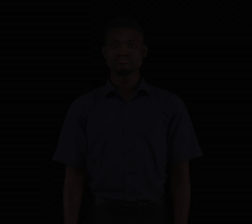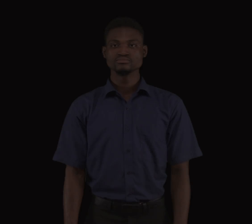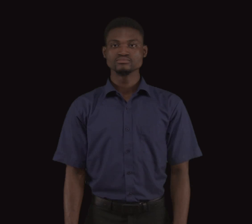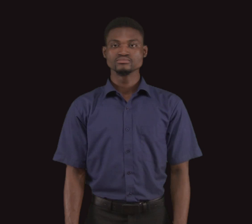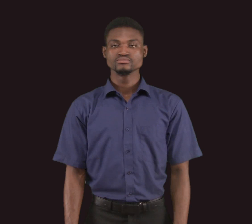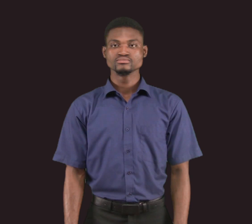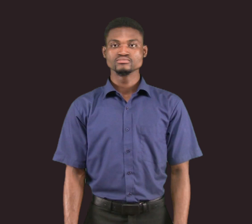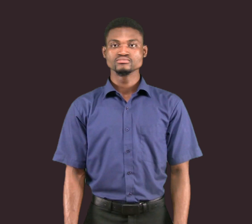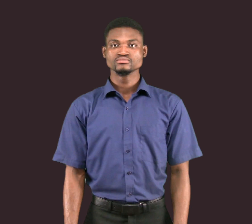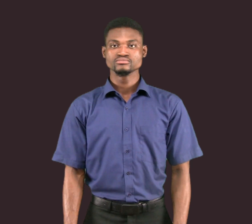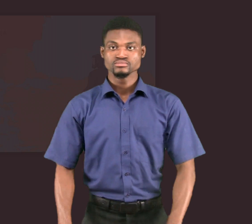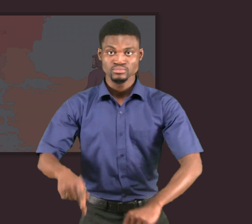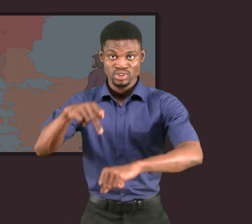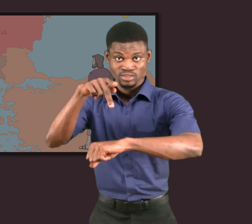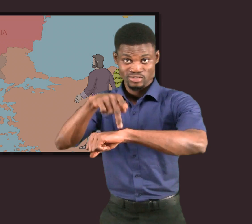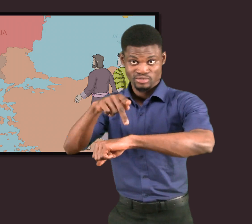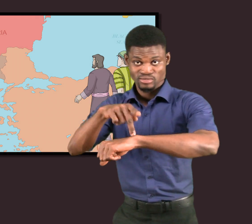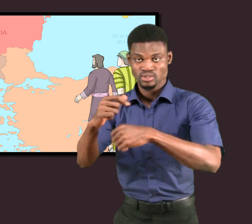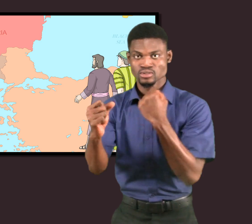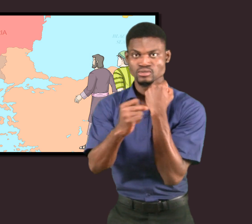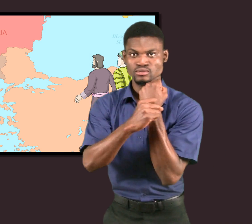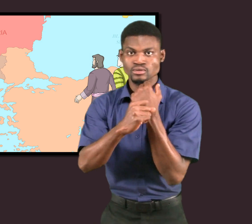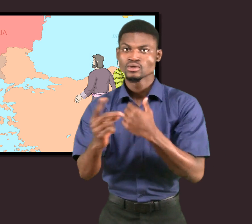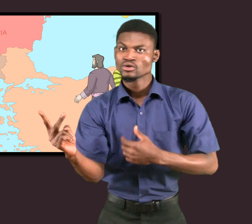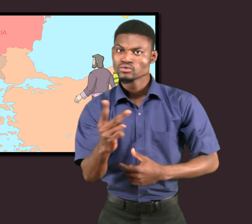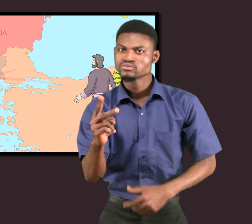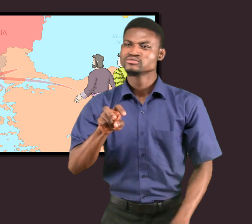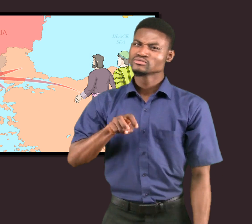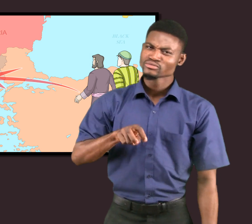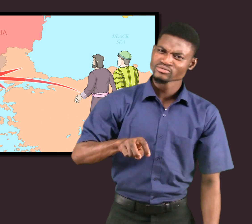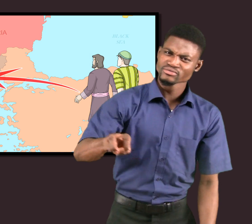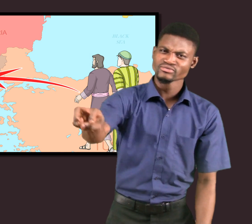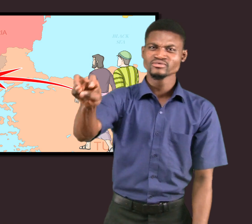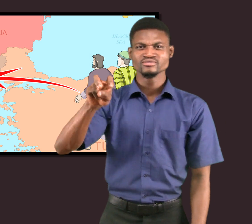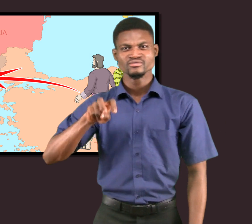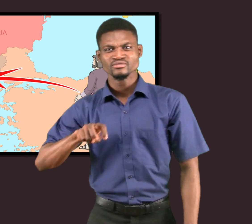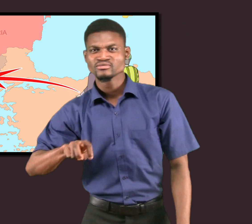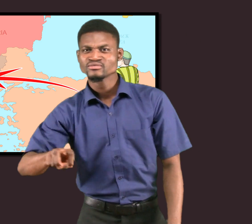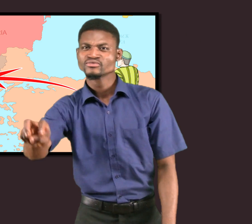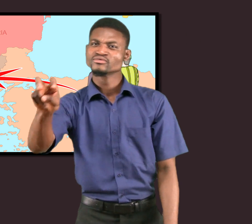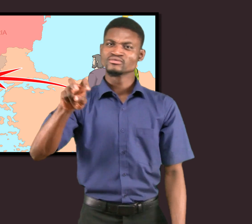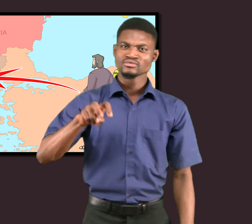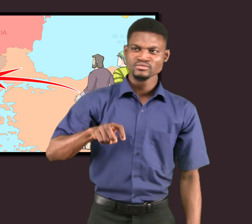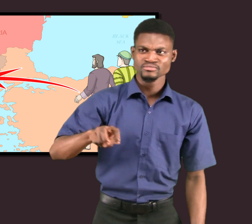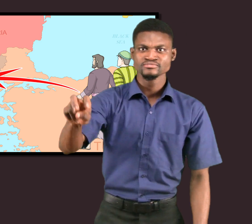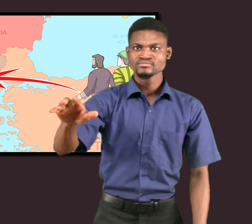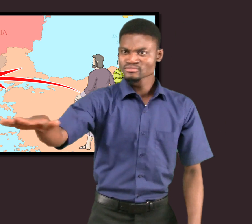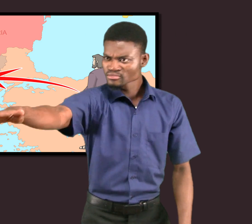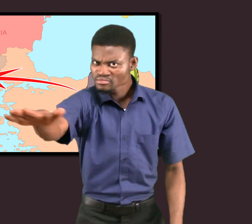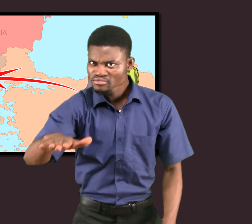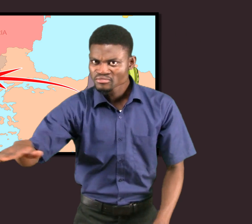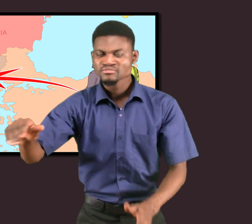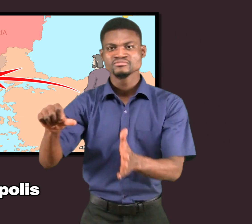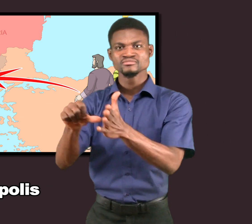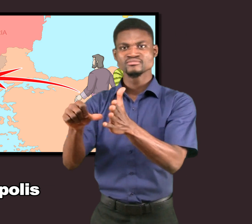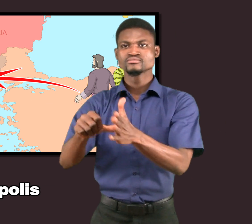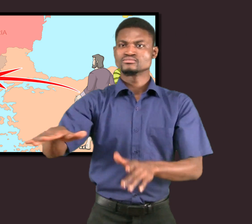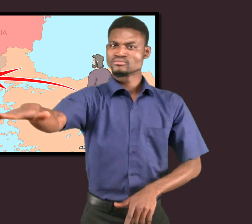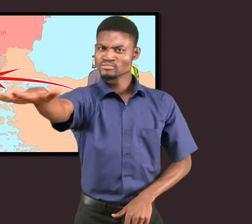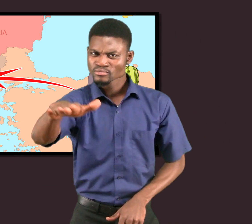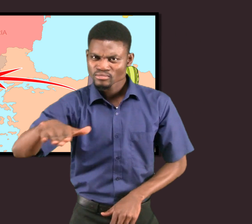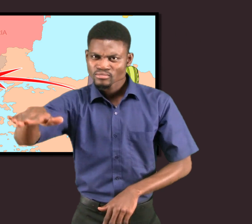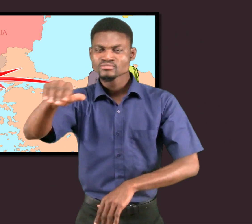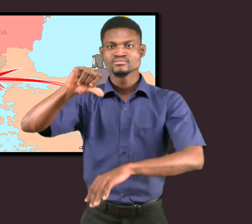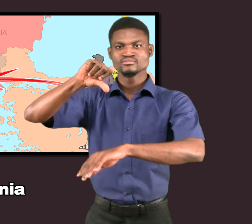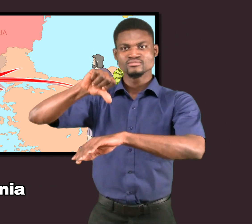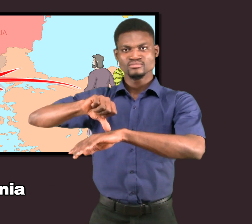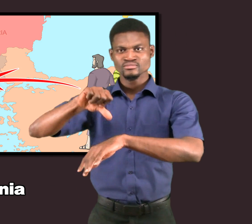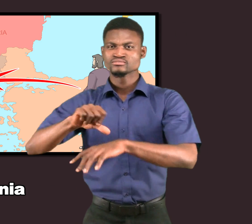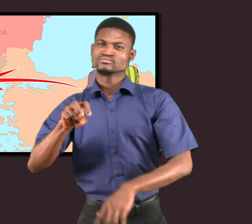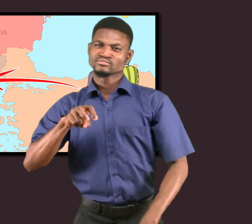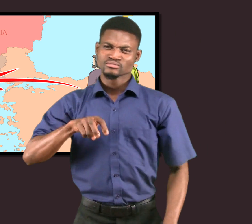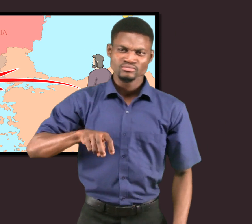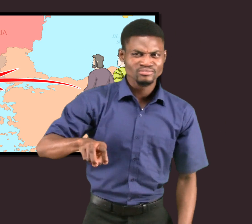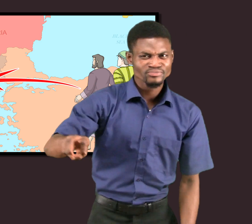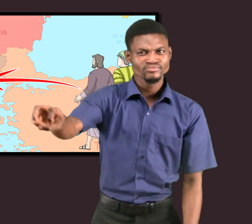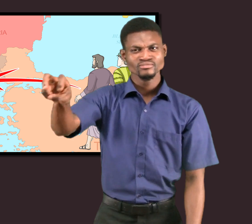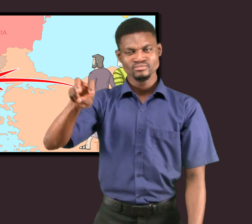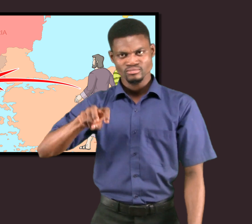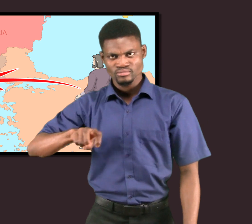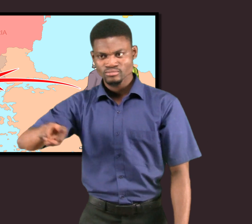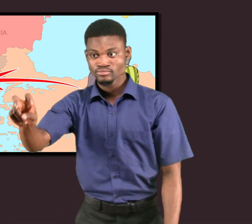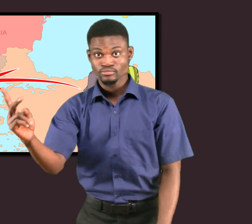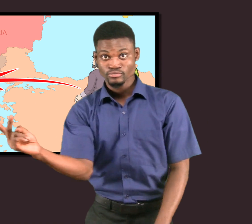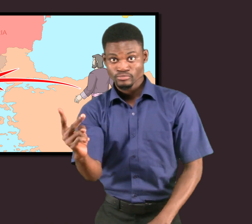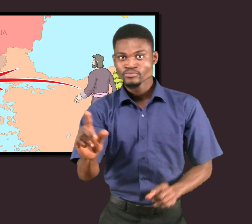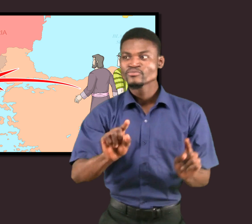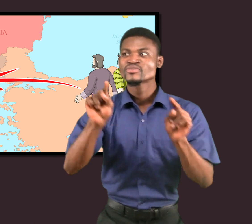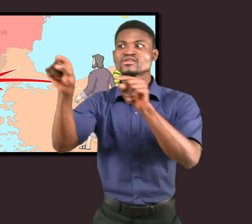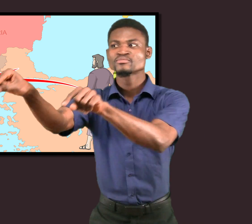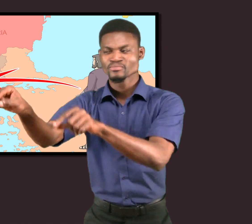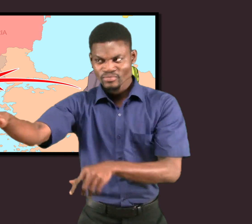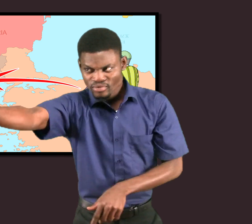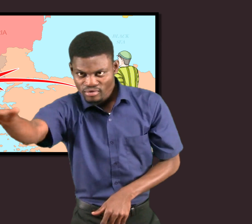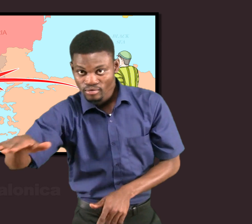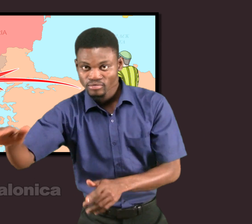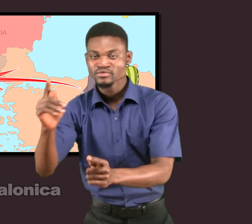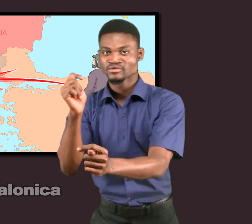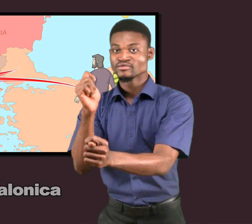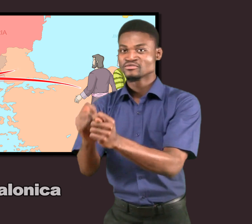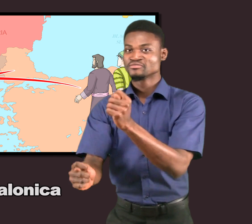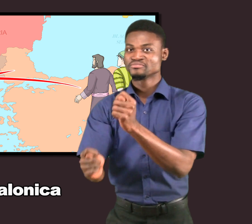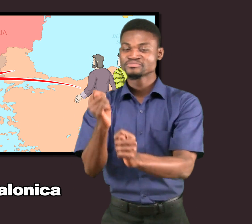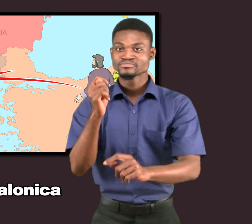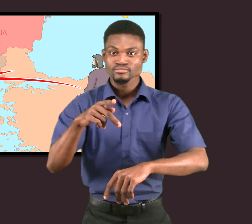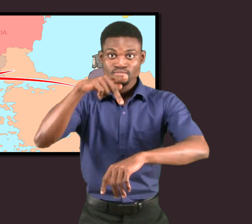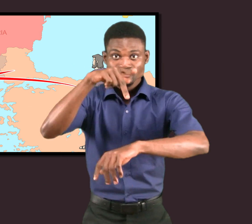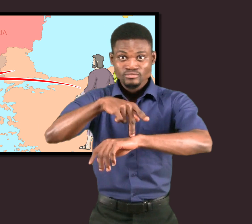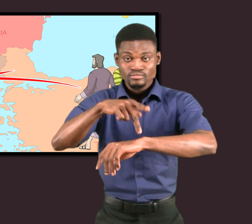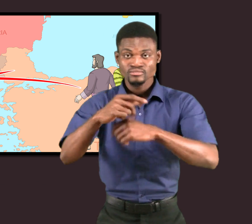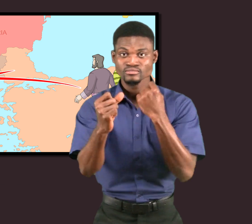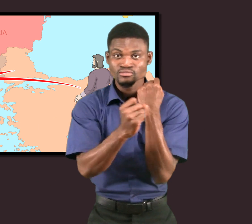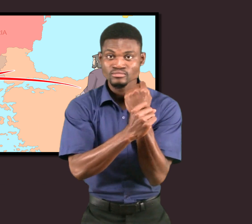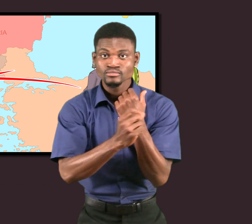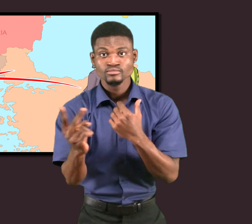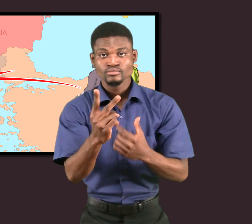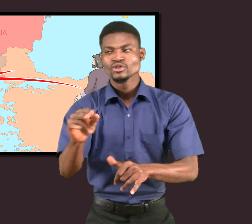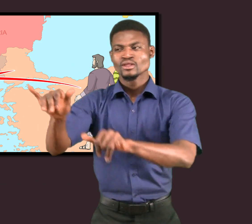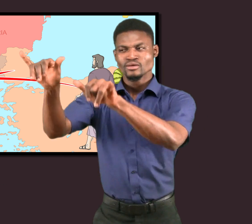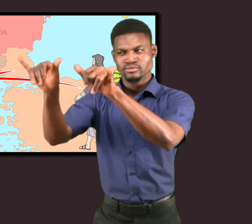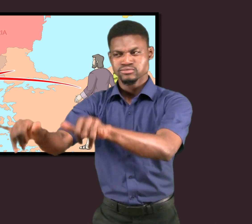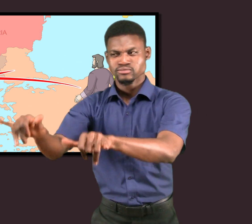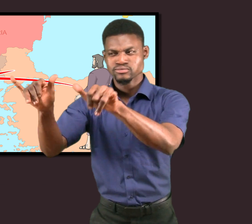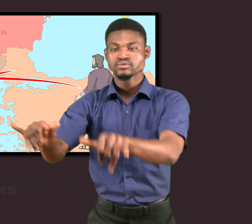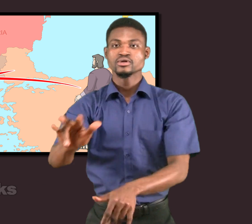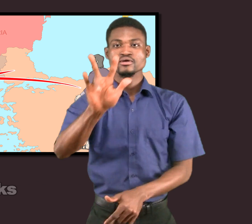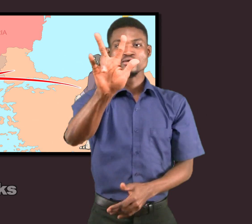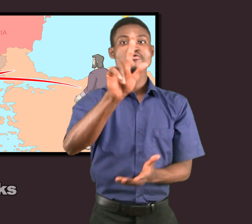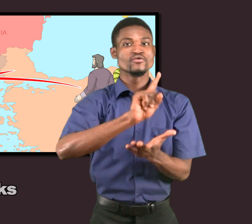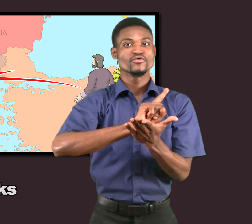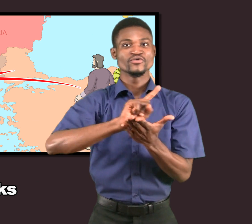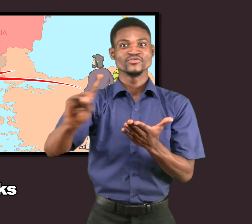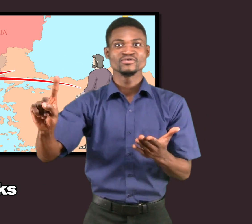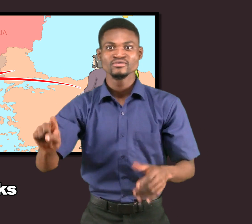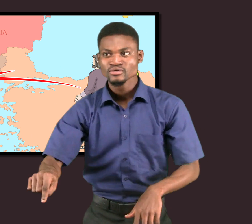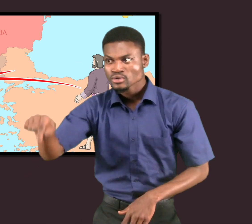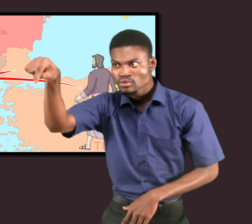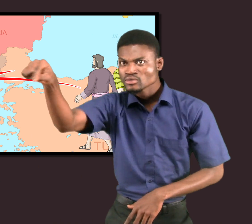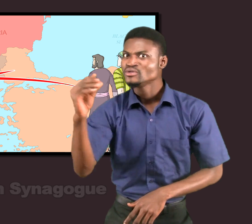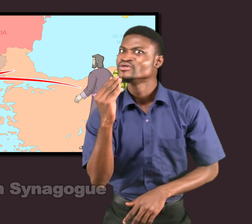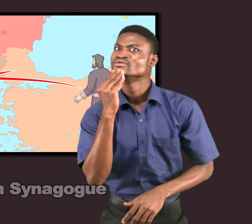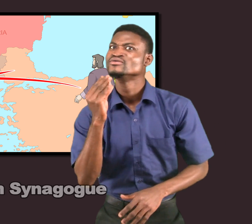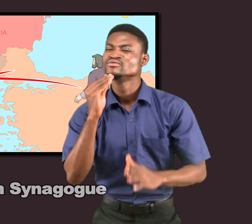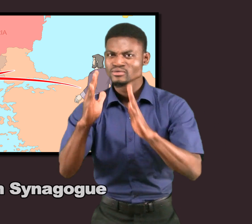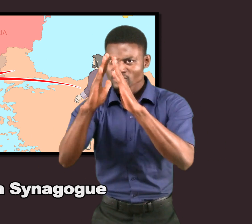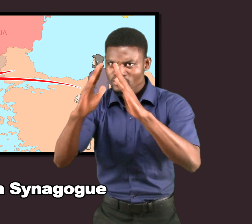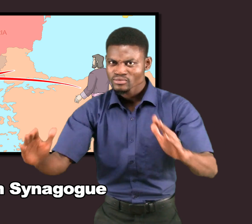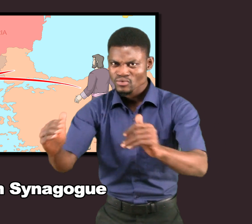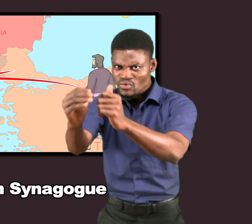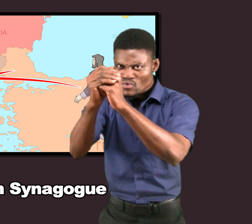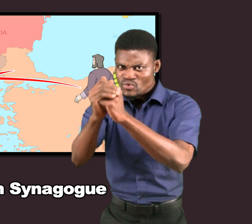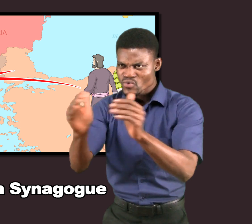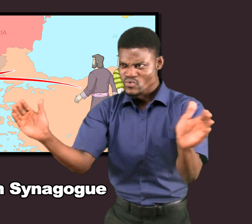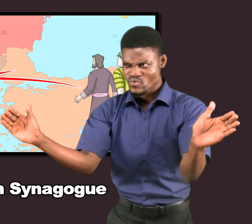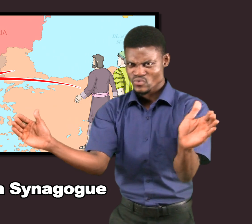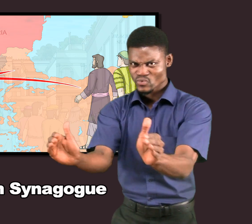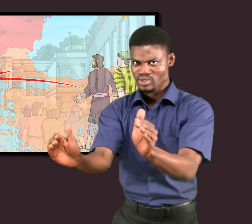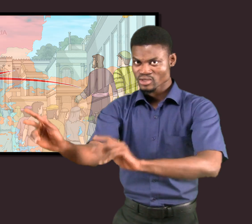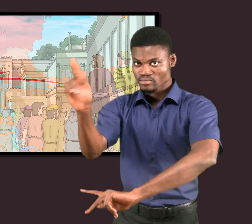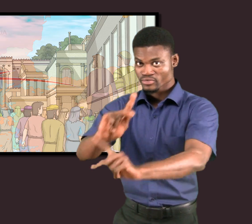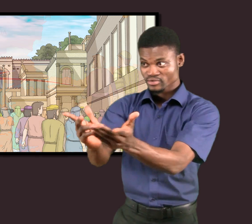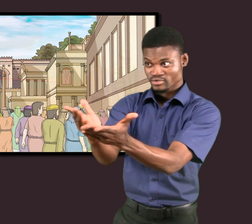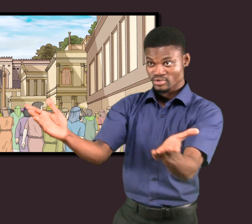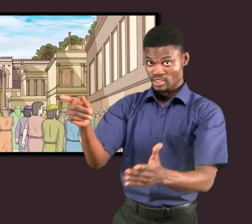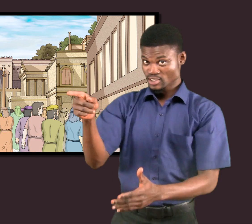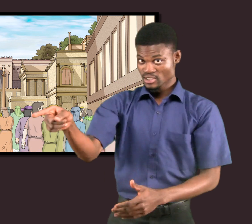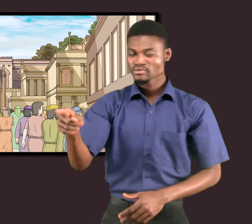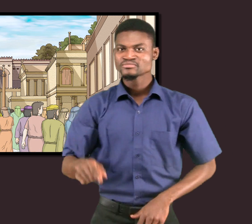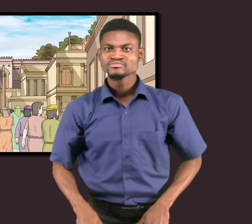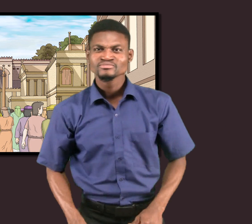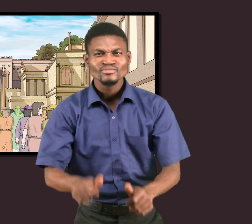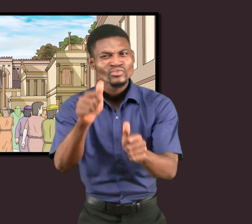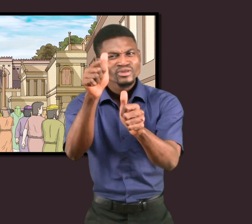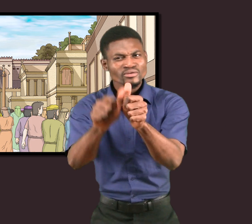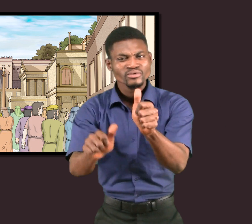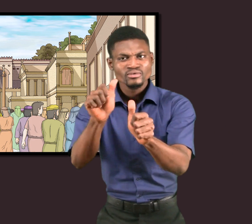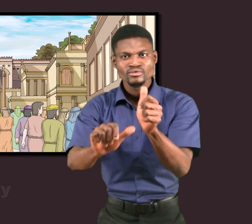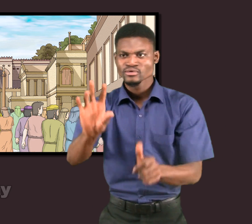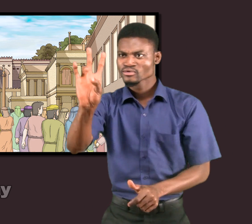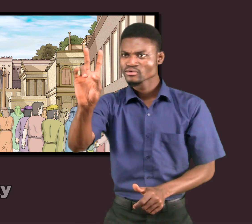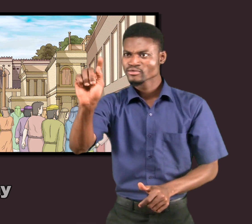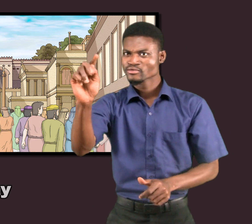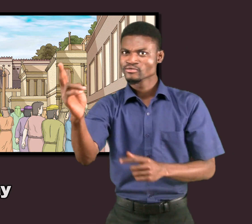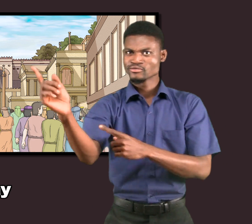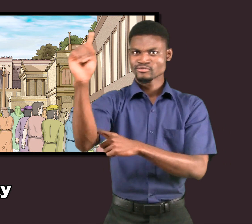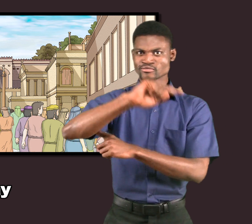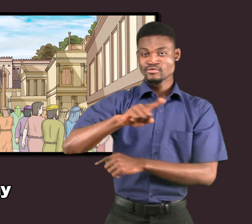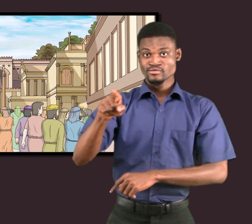When they had passed through Amphipolis and Apollonia, they came to Thessalonica, where there was a Jewish synagogue.